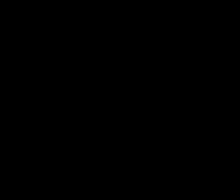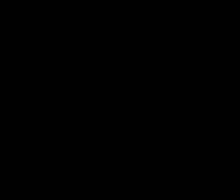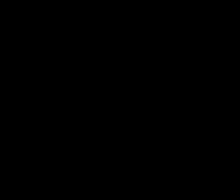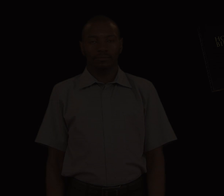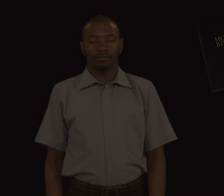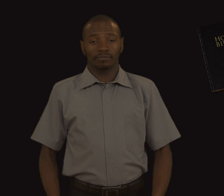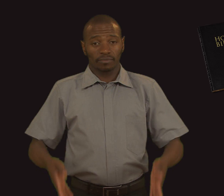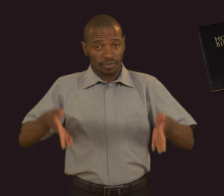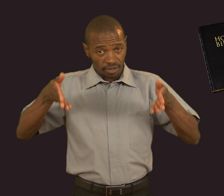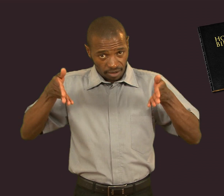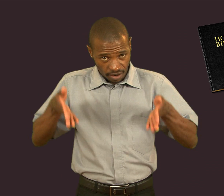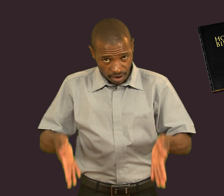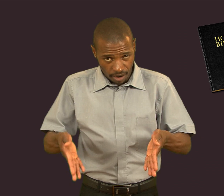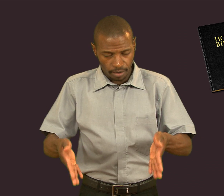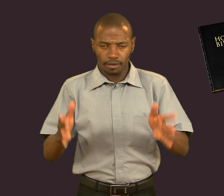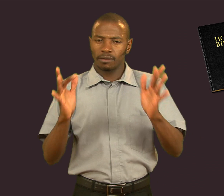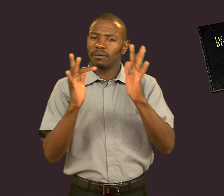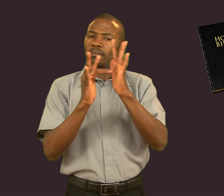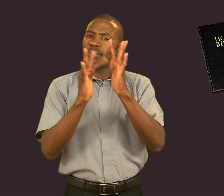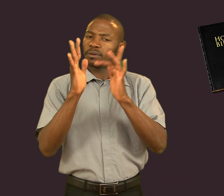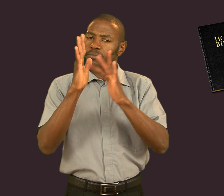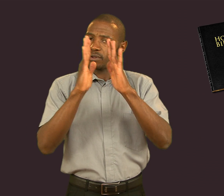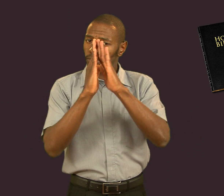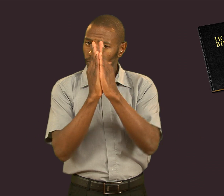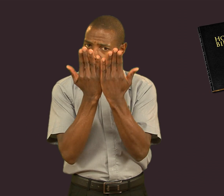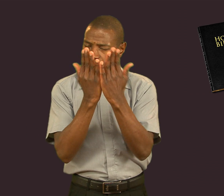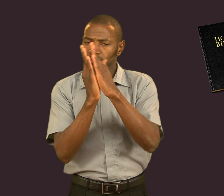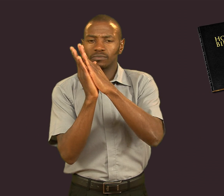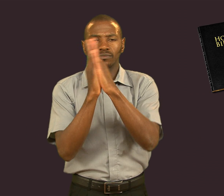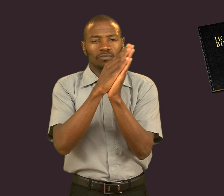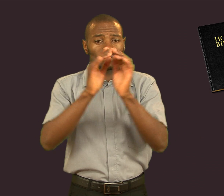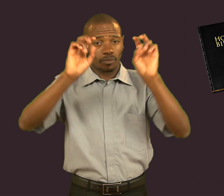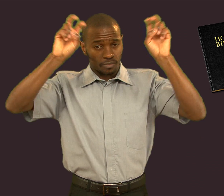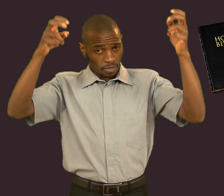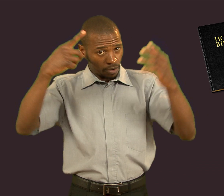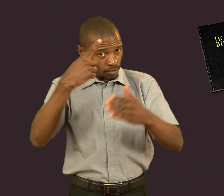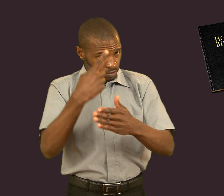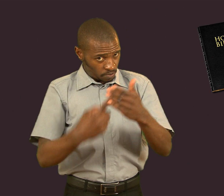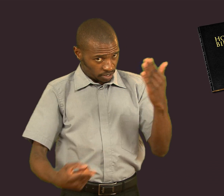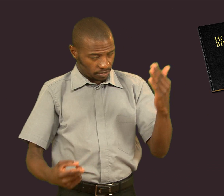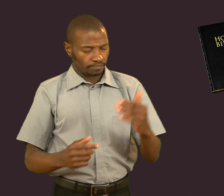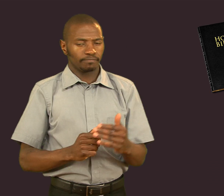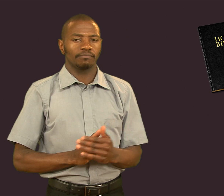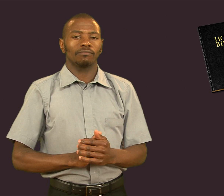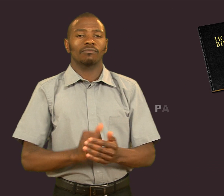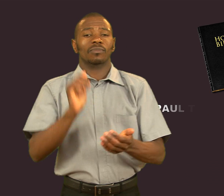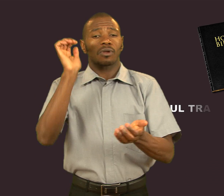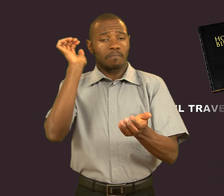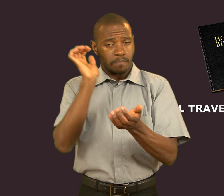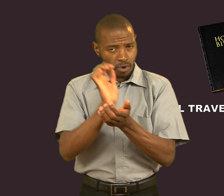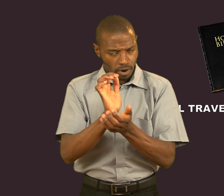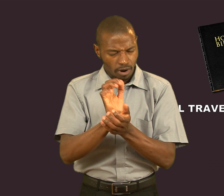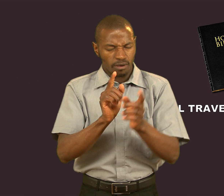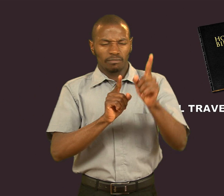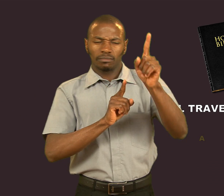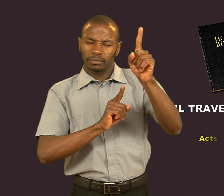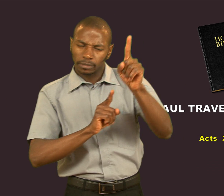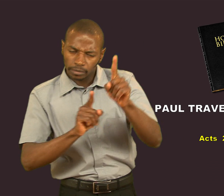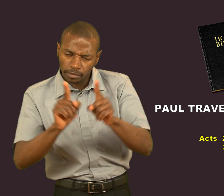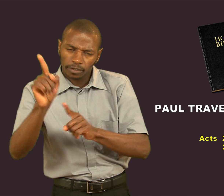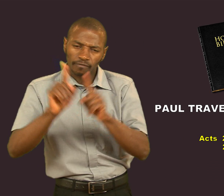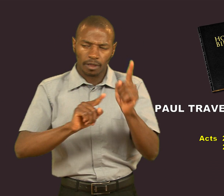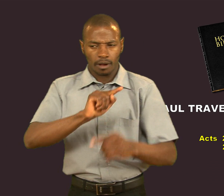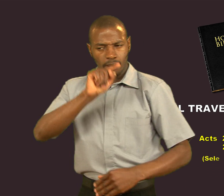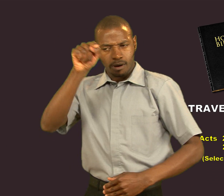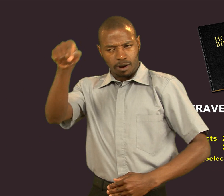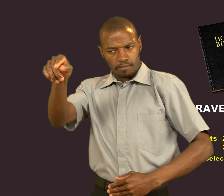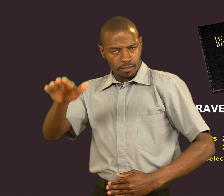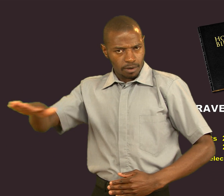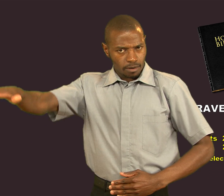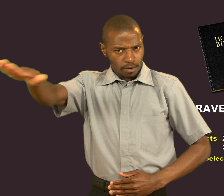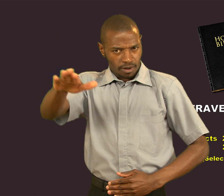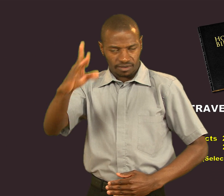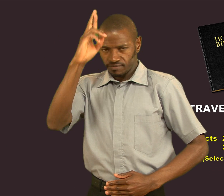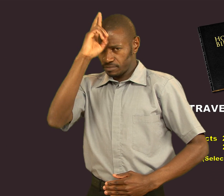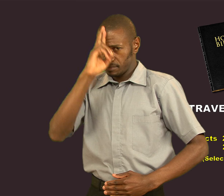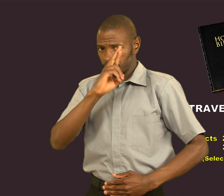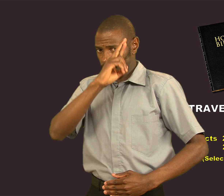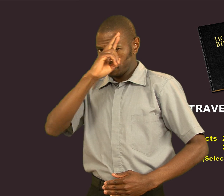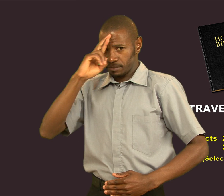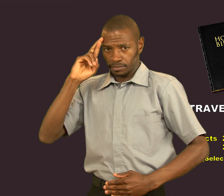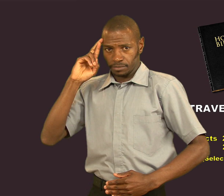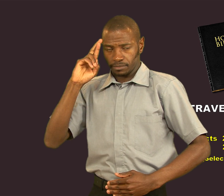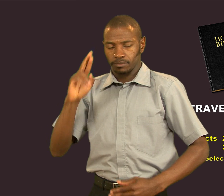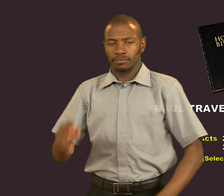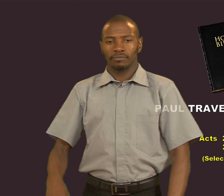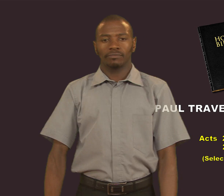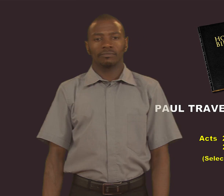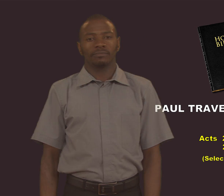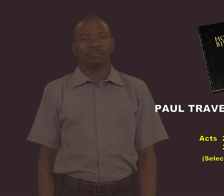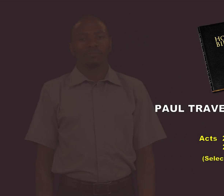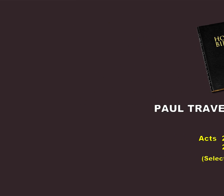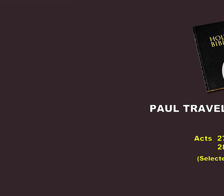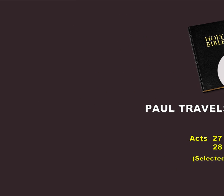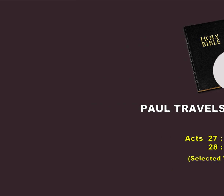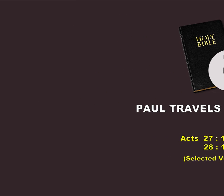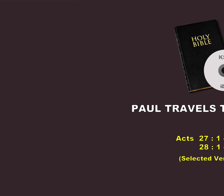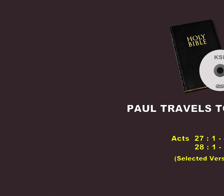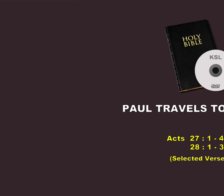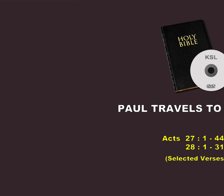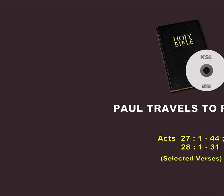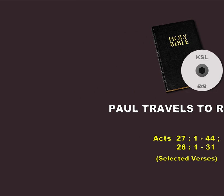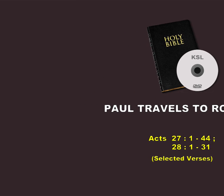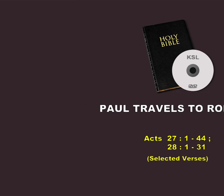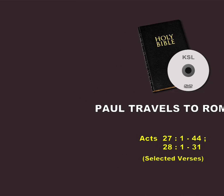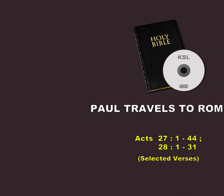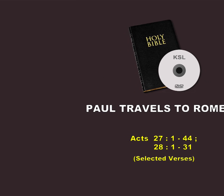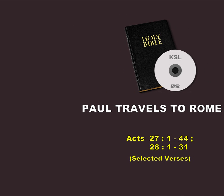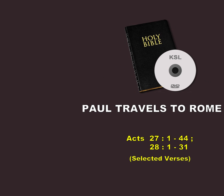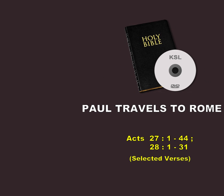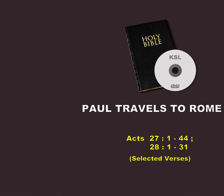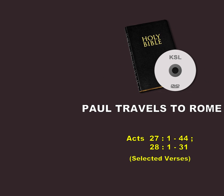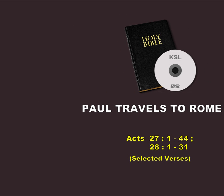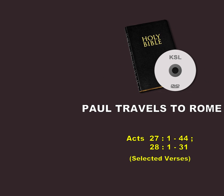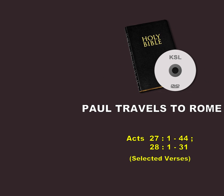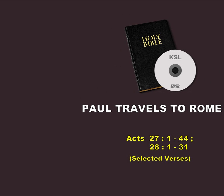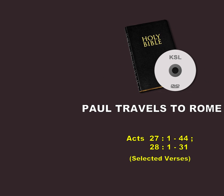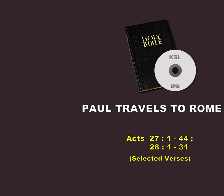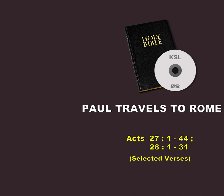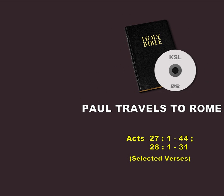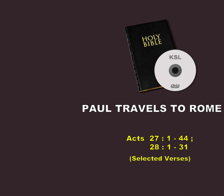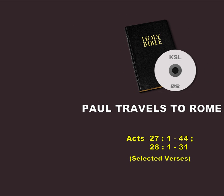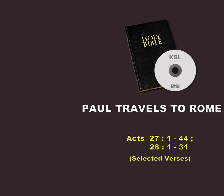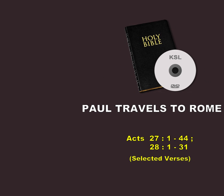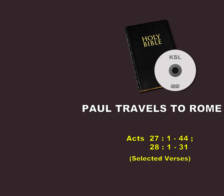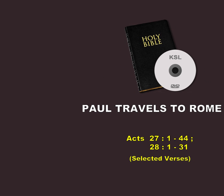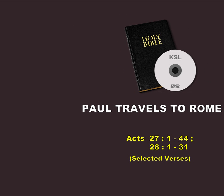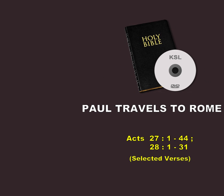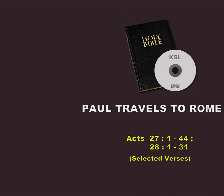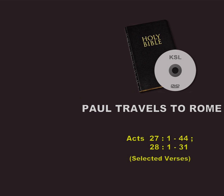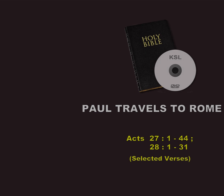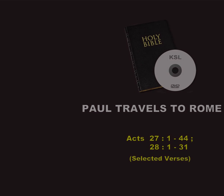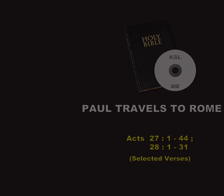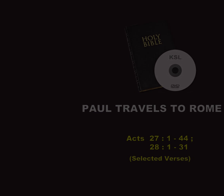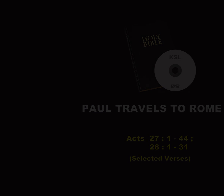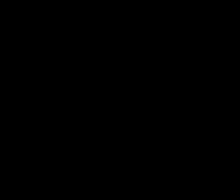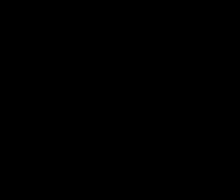Paul travels to Rome